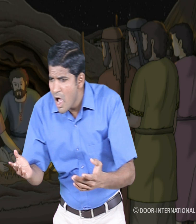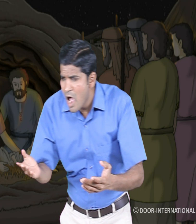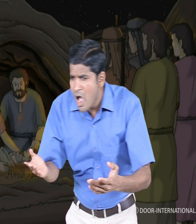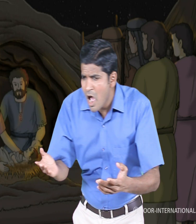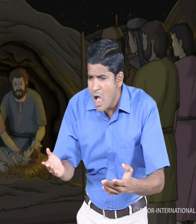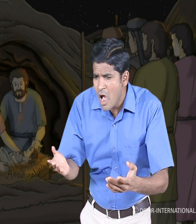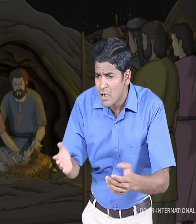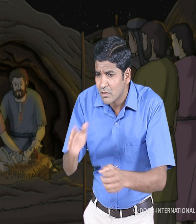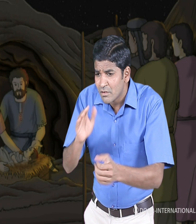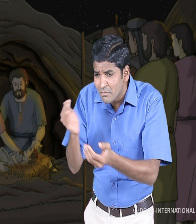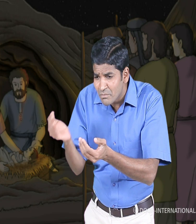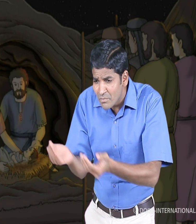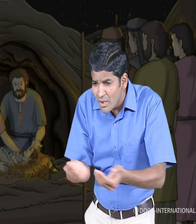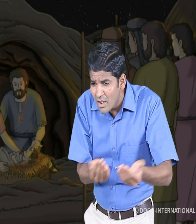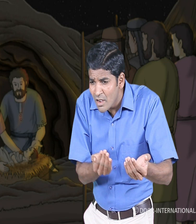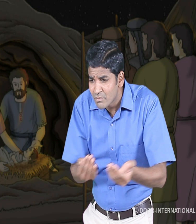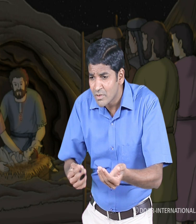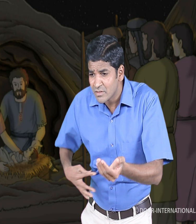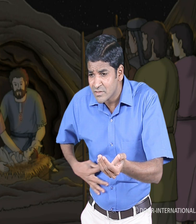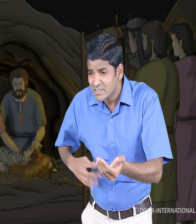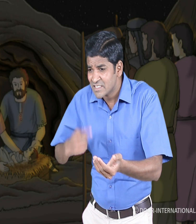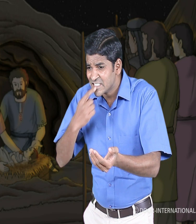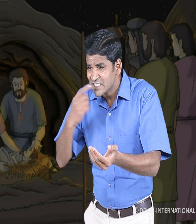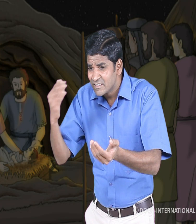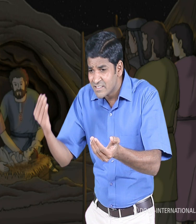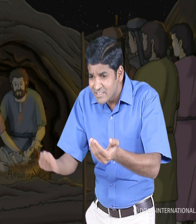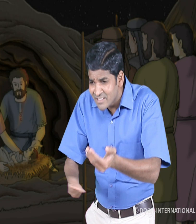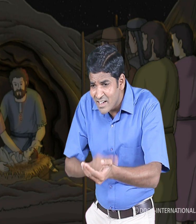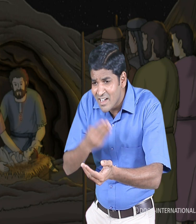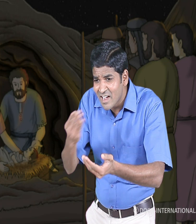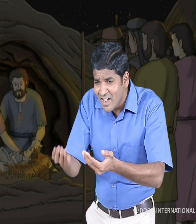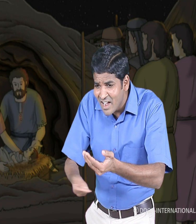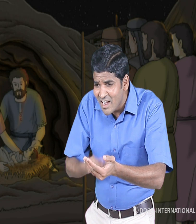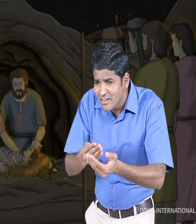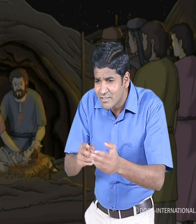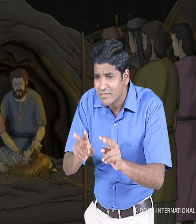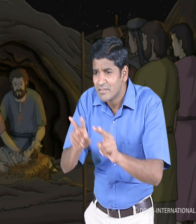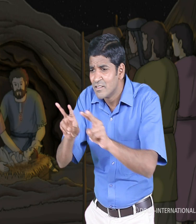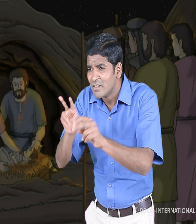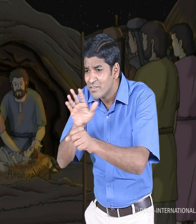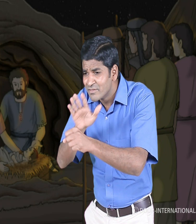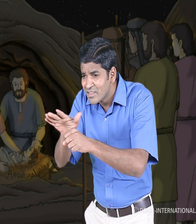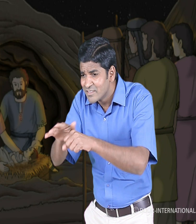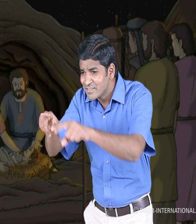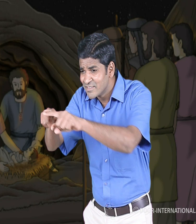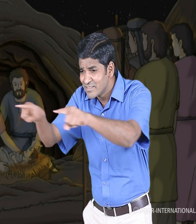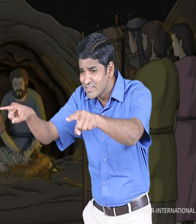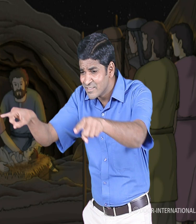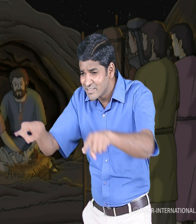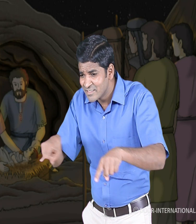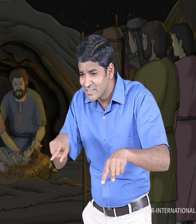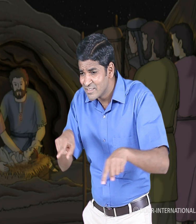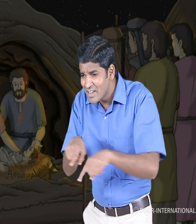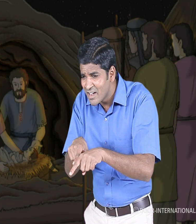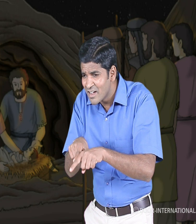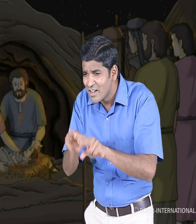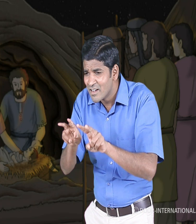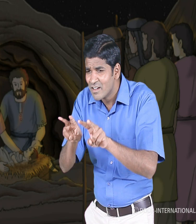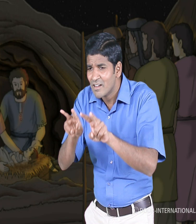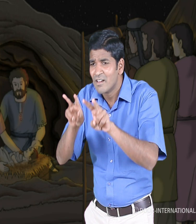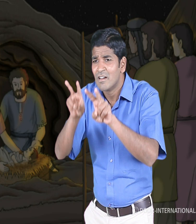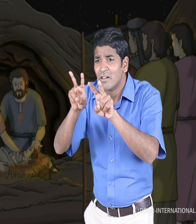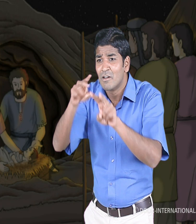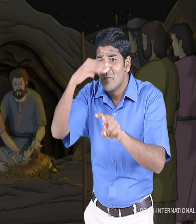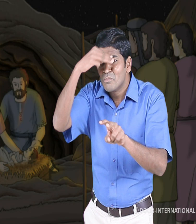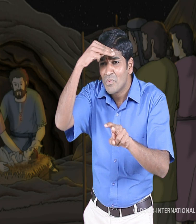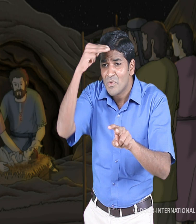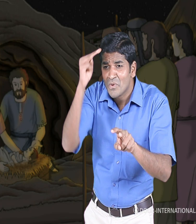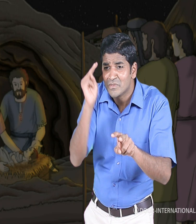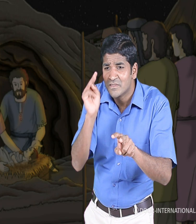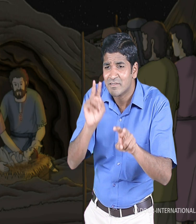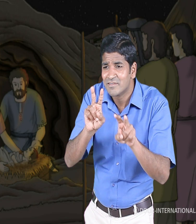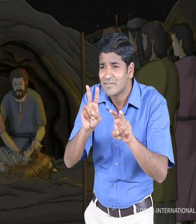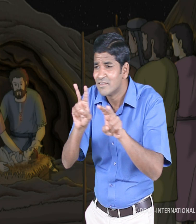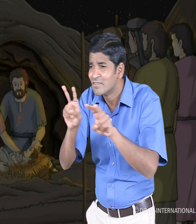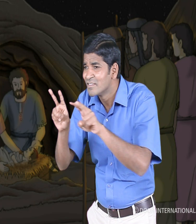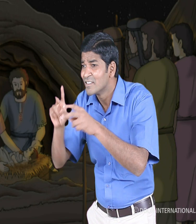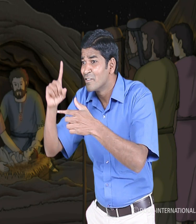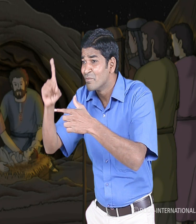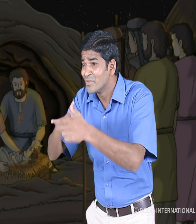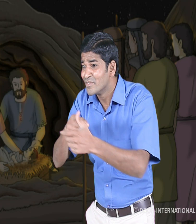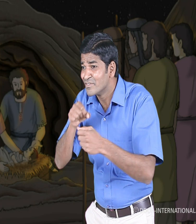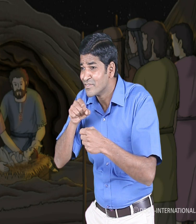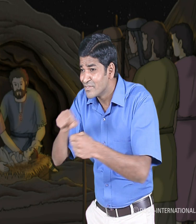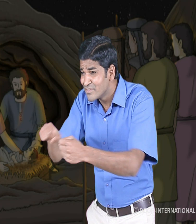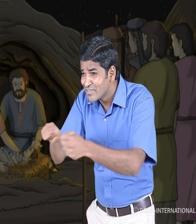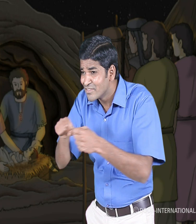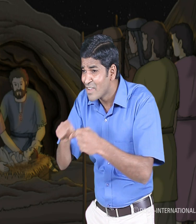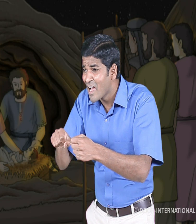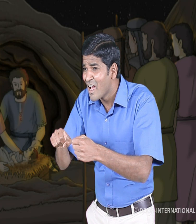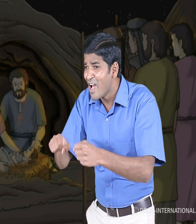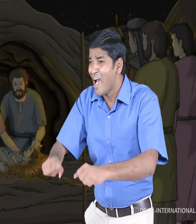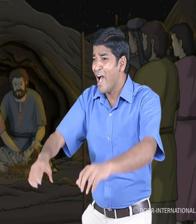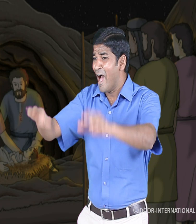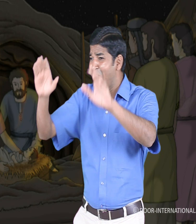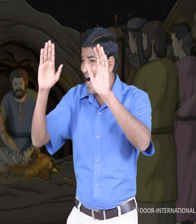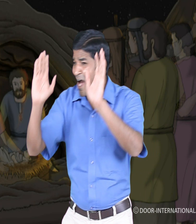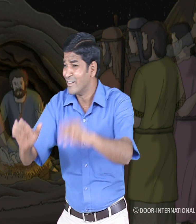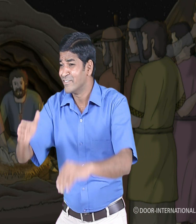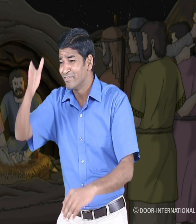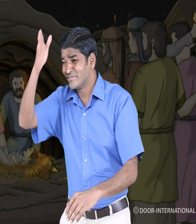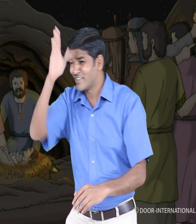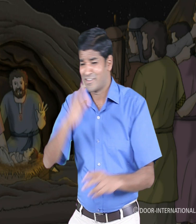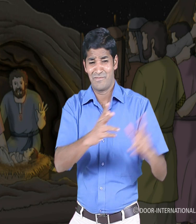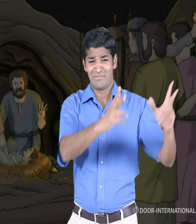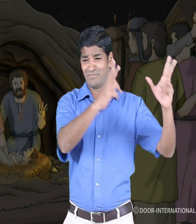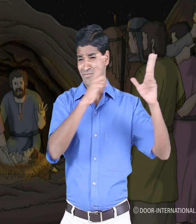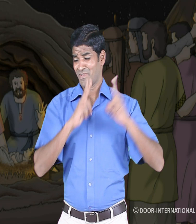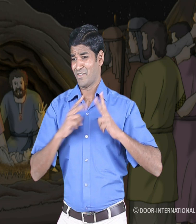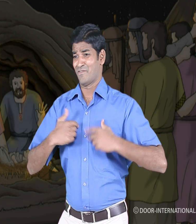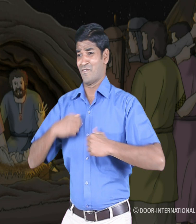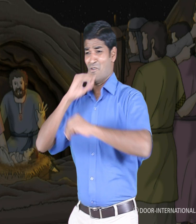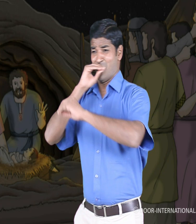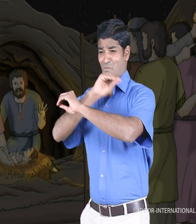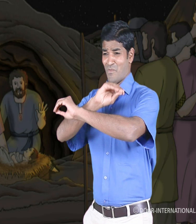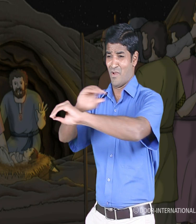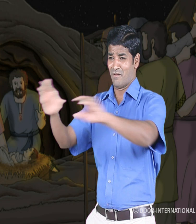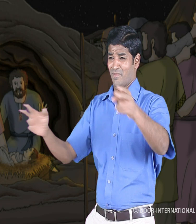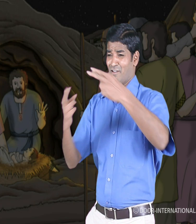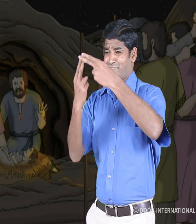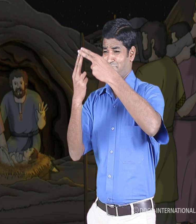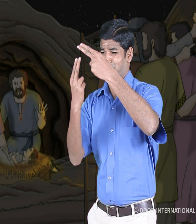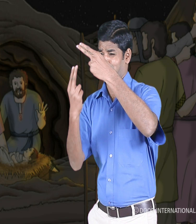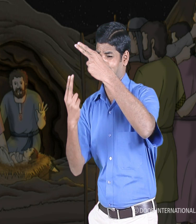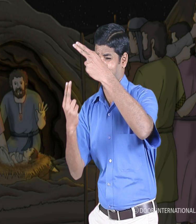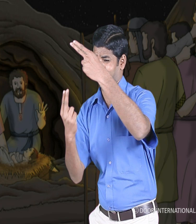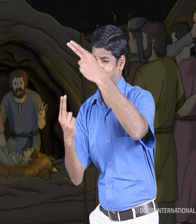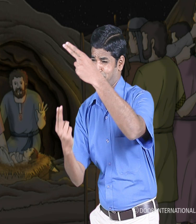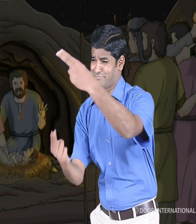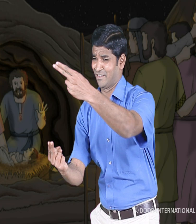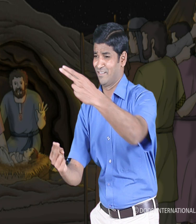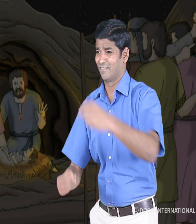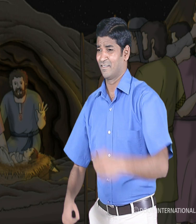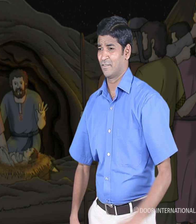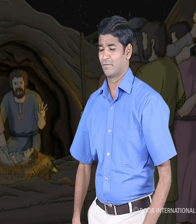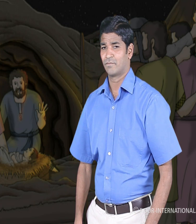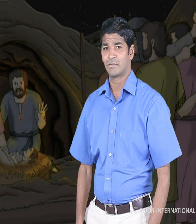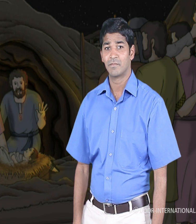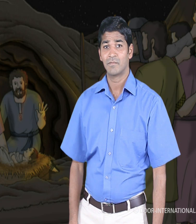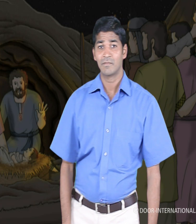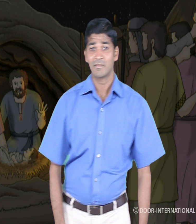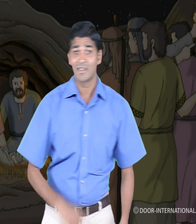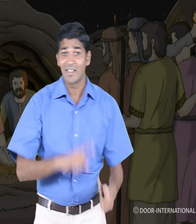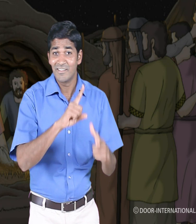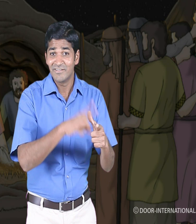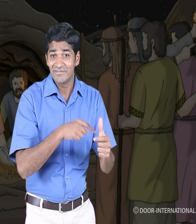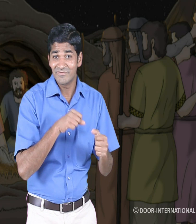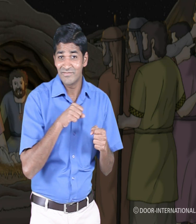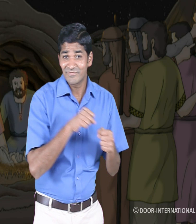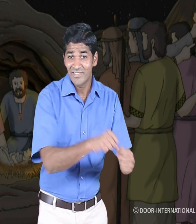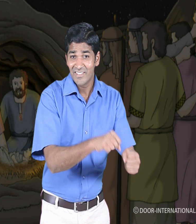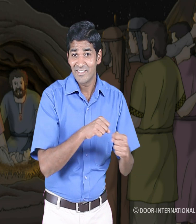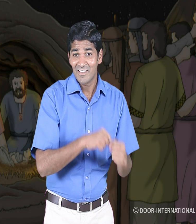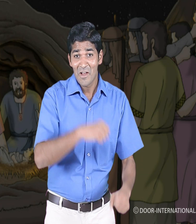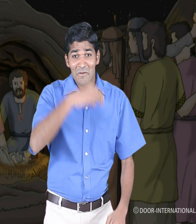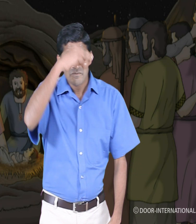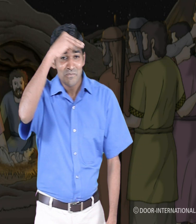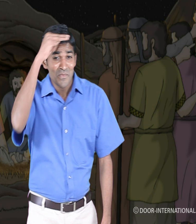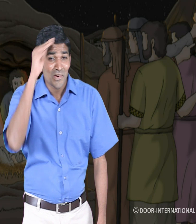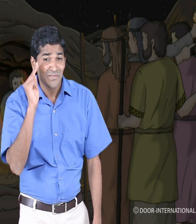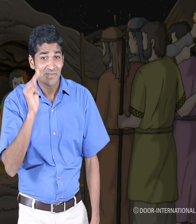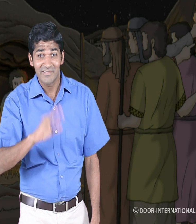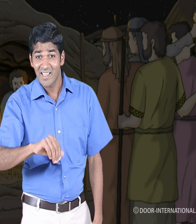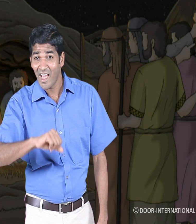After they had seen the Child, they spread the message they had received about Him.